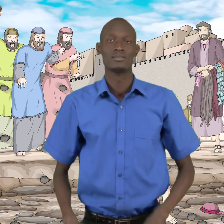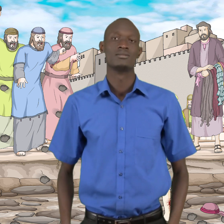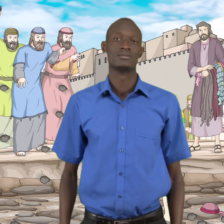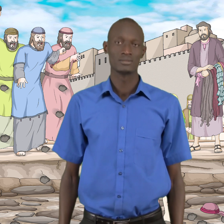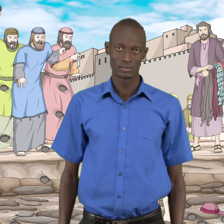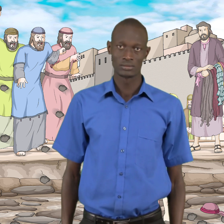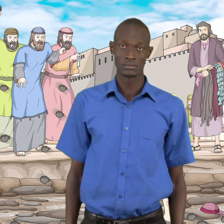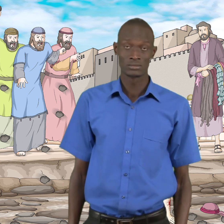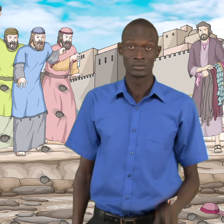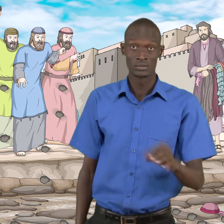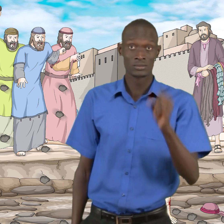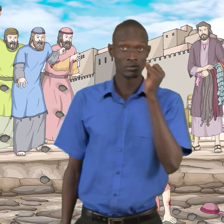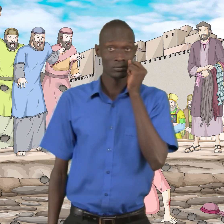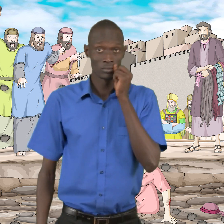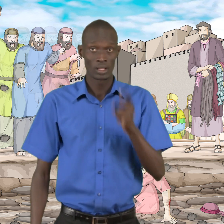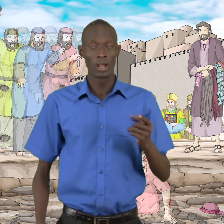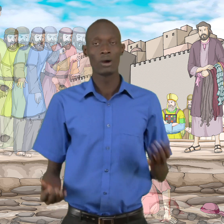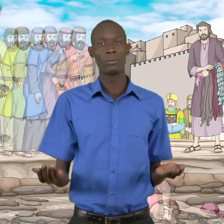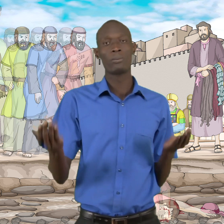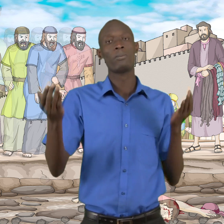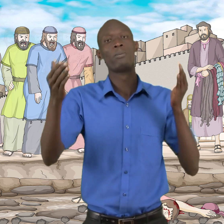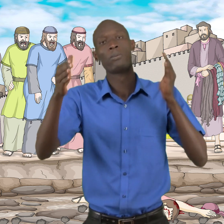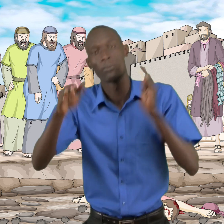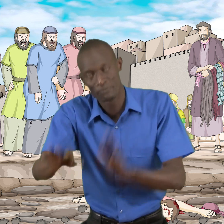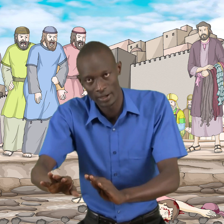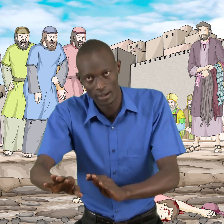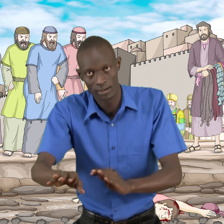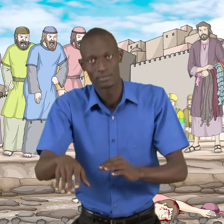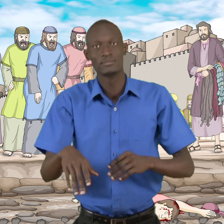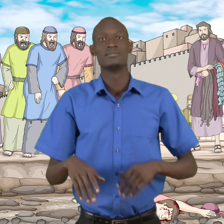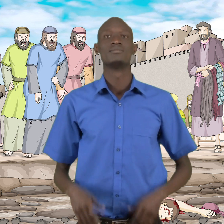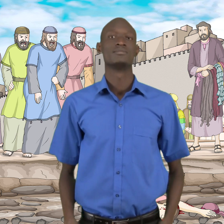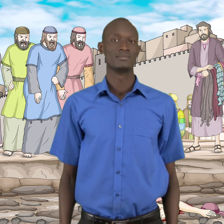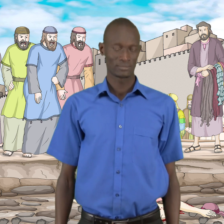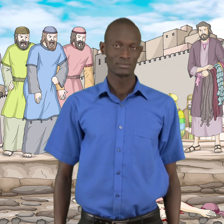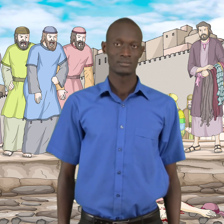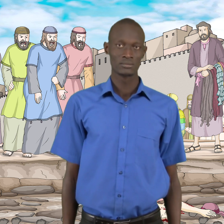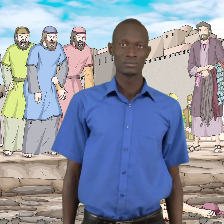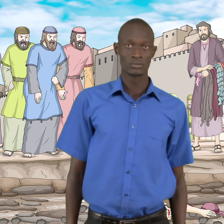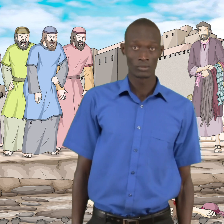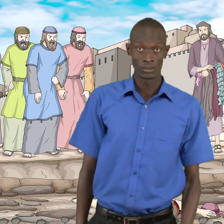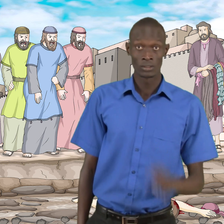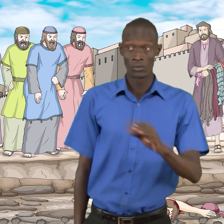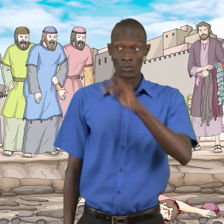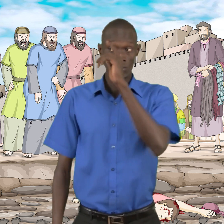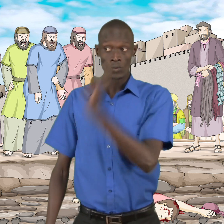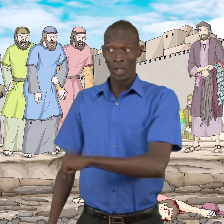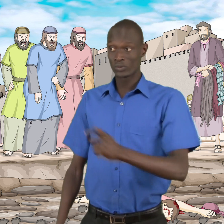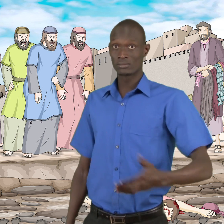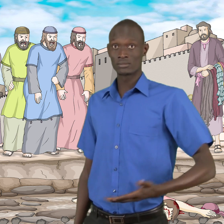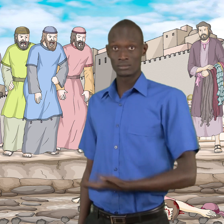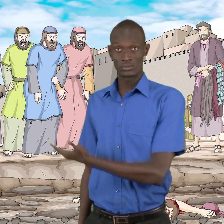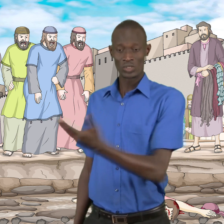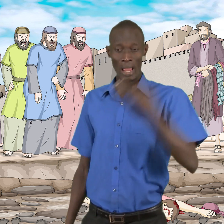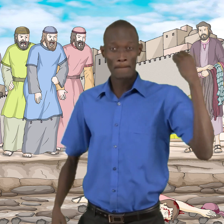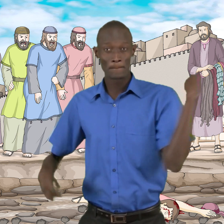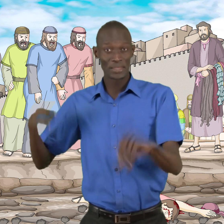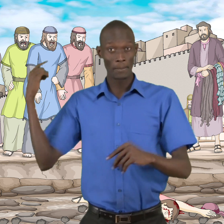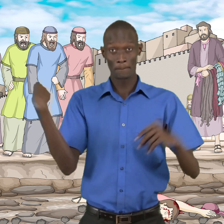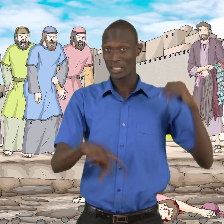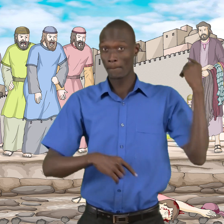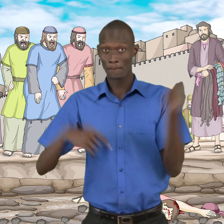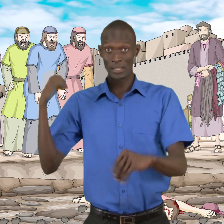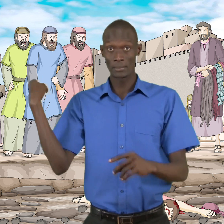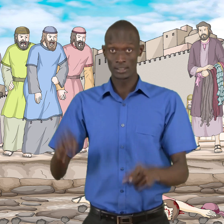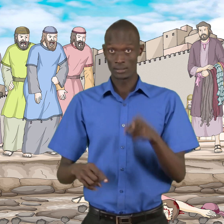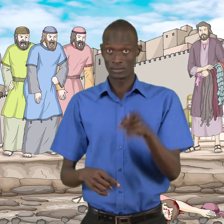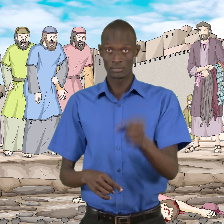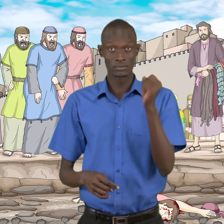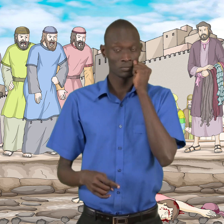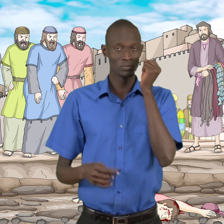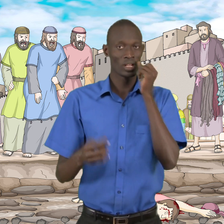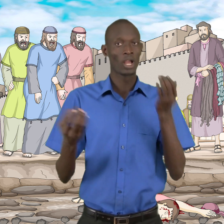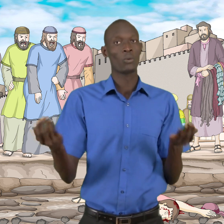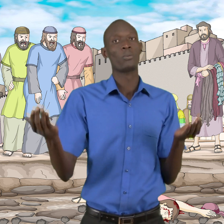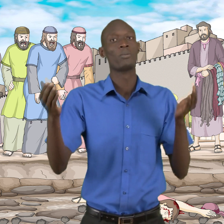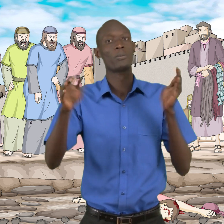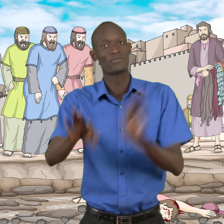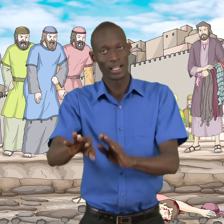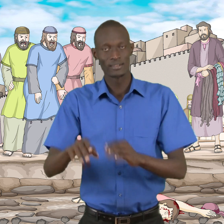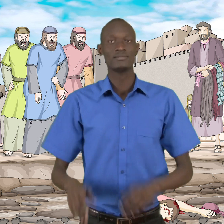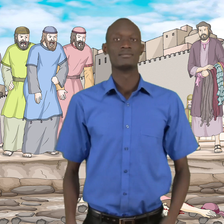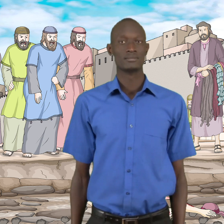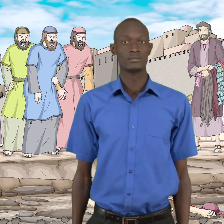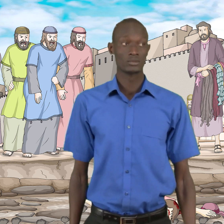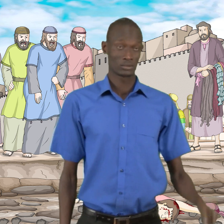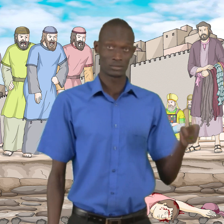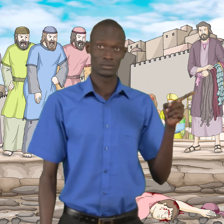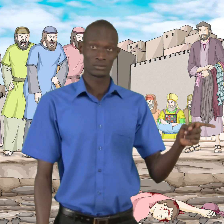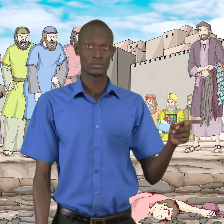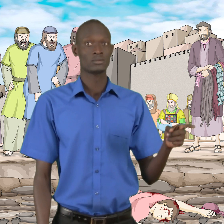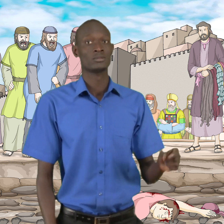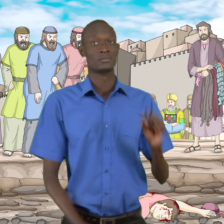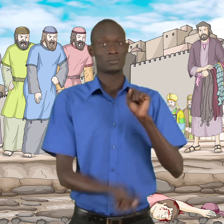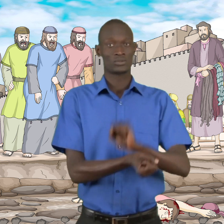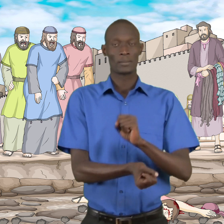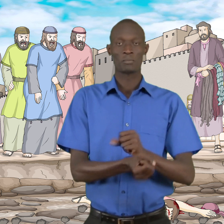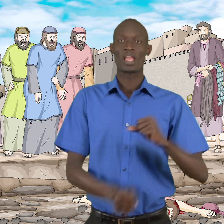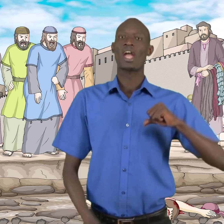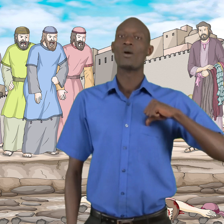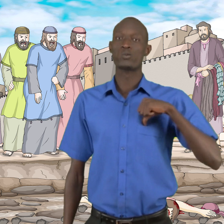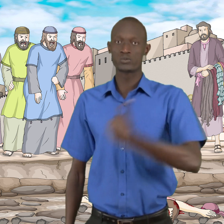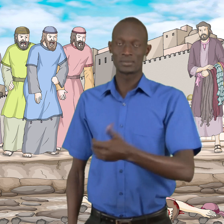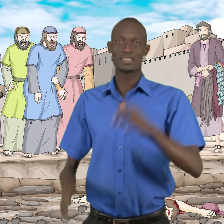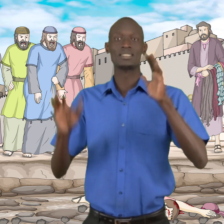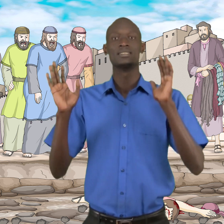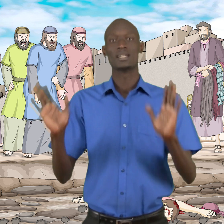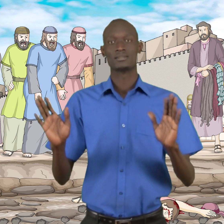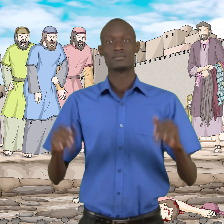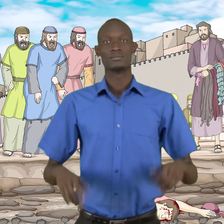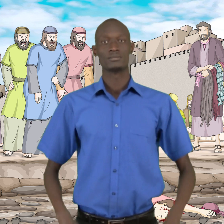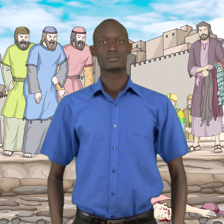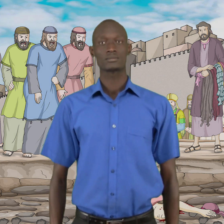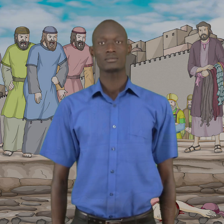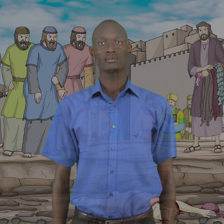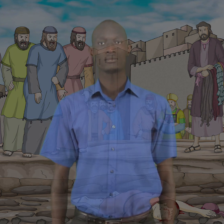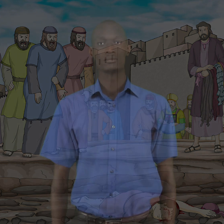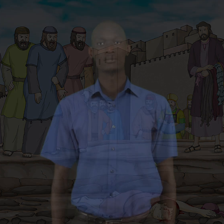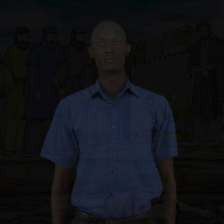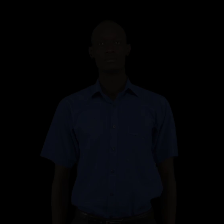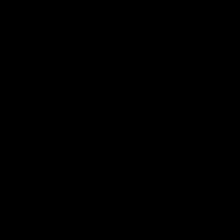And when he had said this, he fell asleep. And Saul was there, giving approval to Stephen’s death. On that day a great persecution broke out against the church in Jerusalem, and all except the apostles were scattered throughout Judea and Samaria.